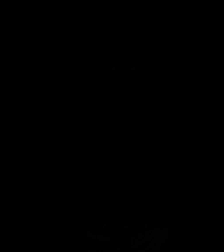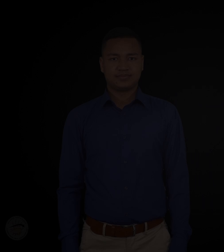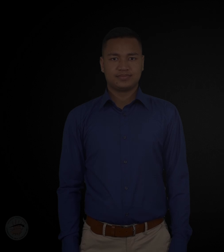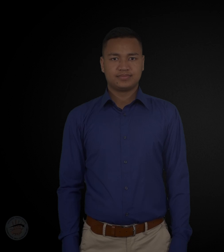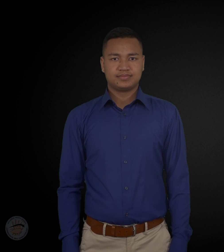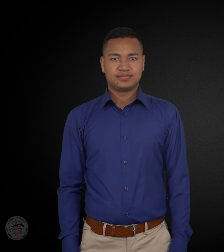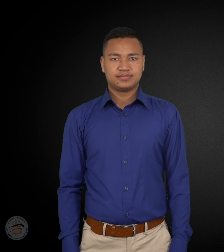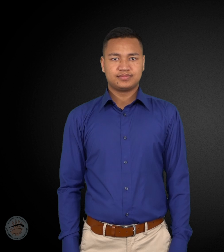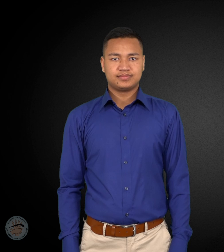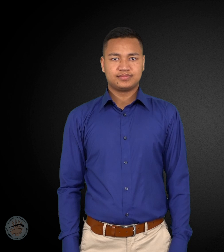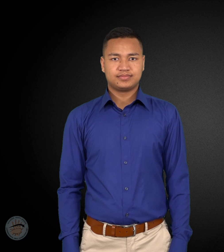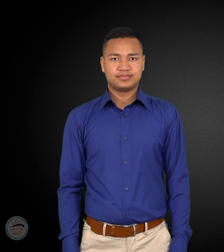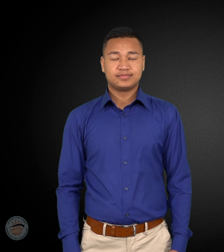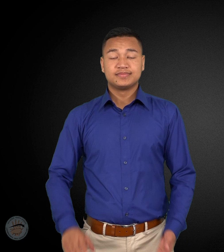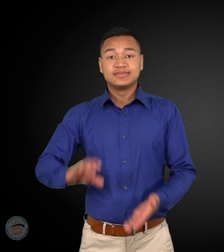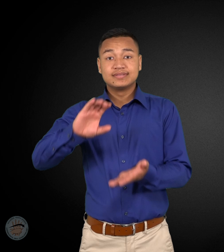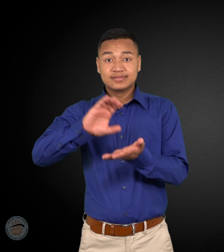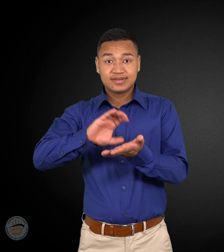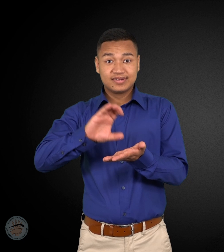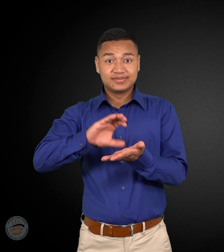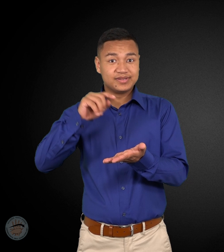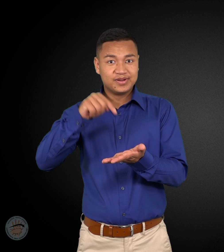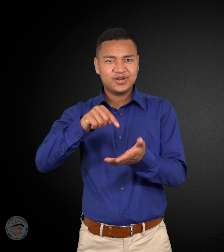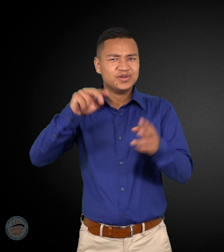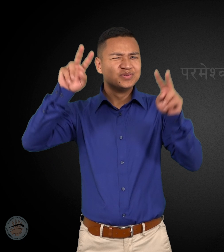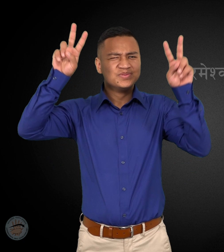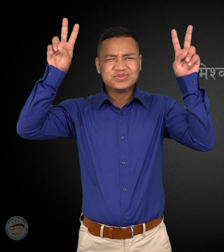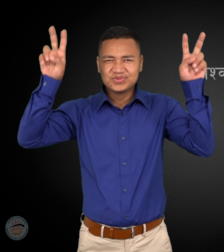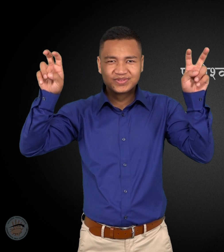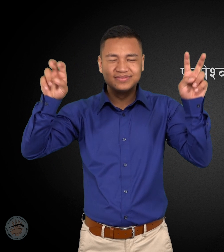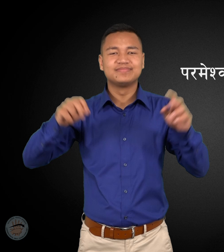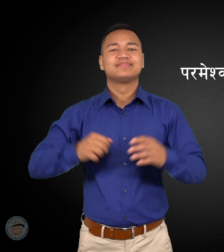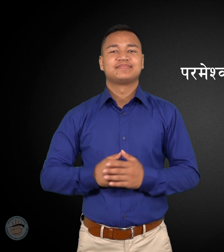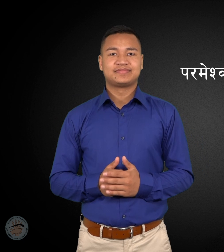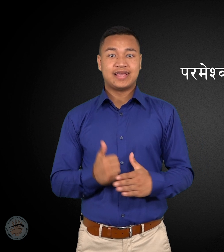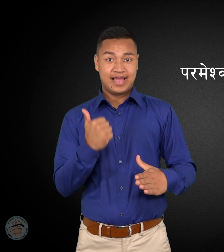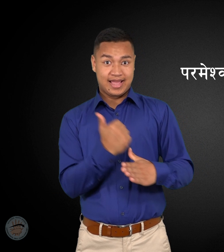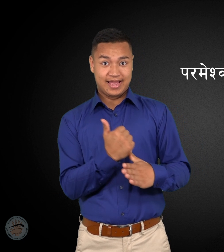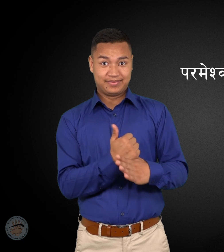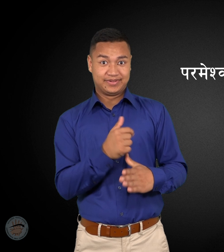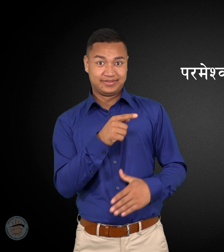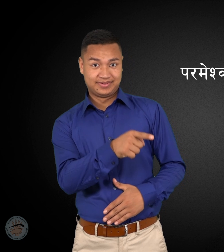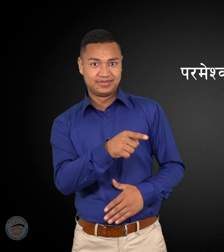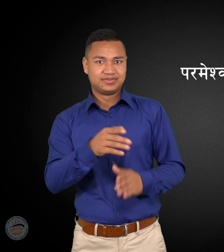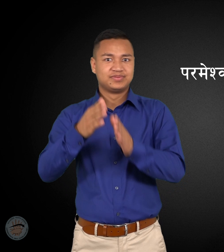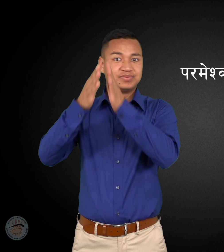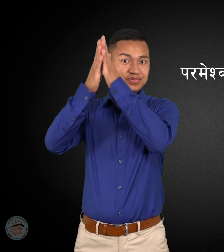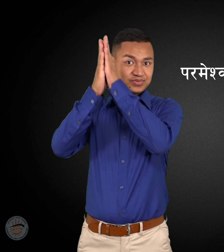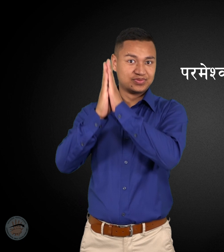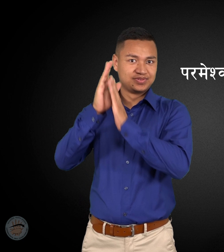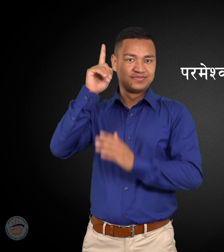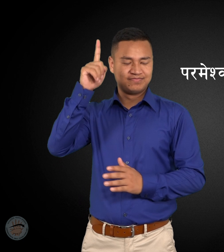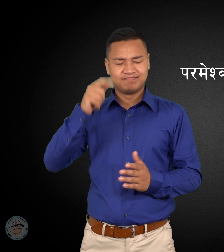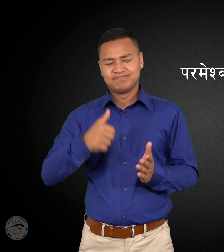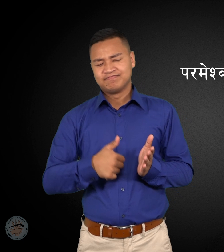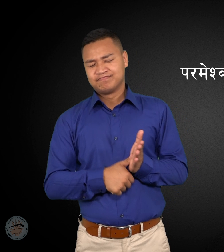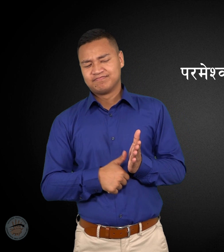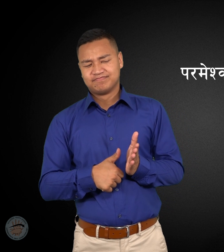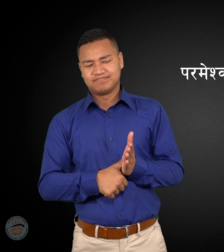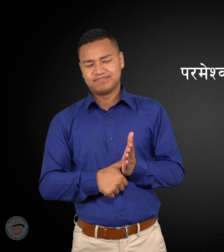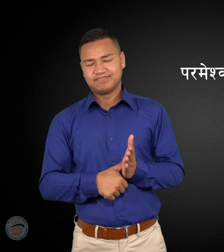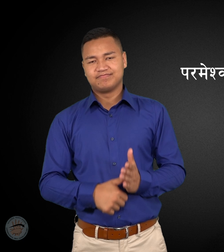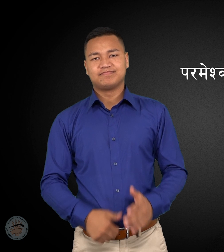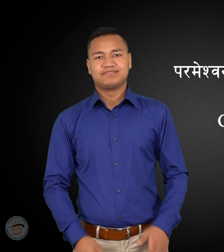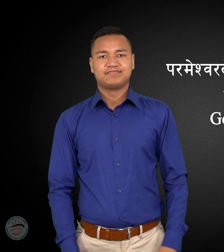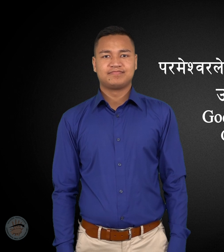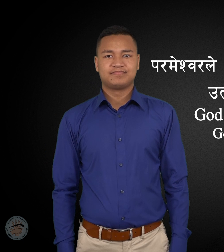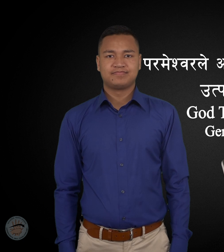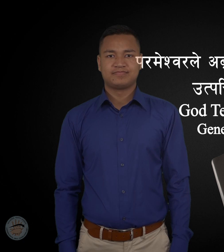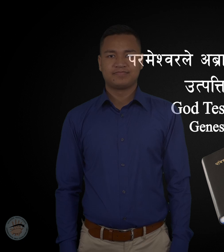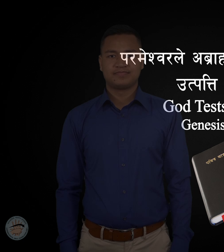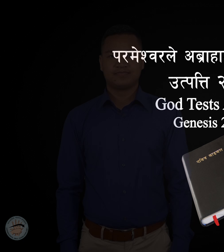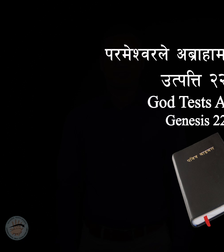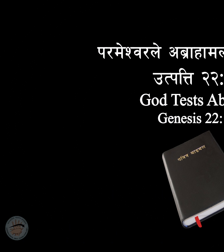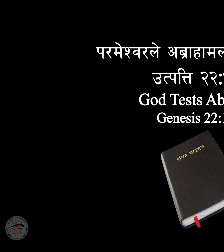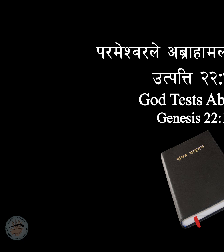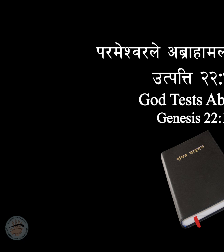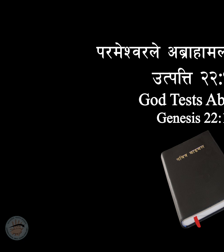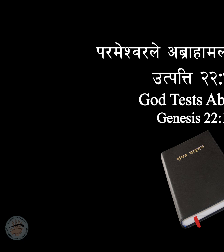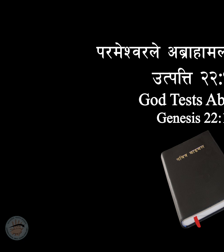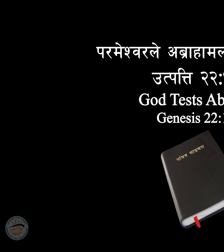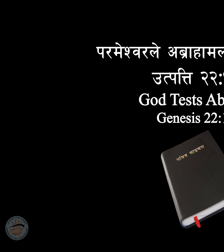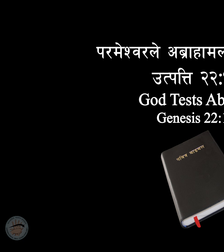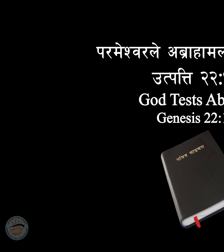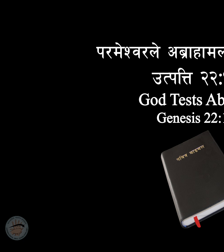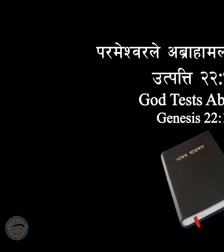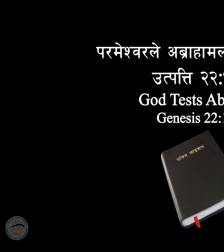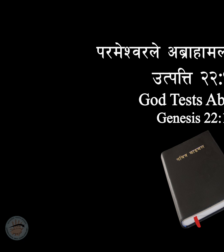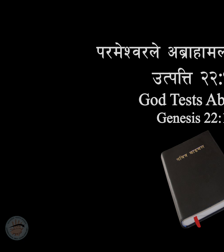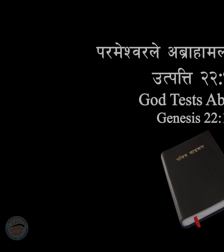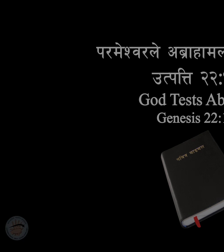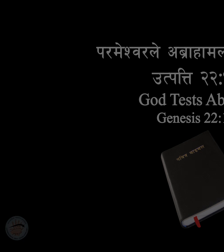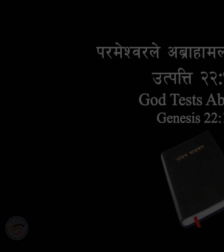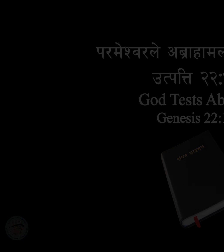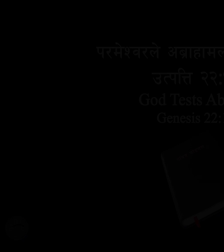God tests Abraham